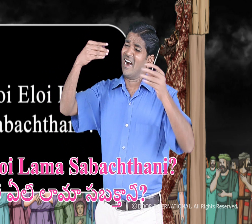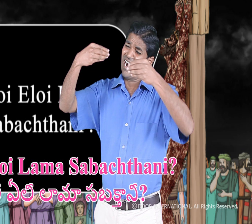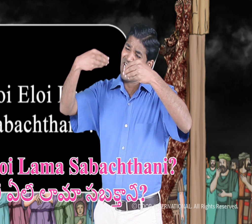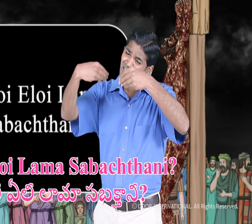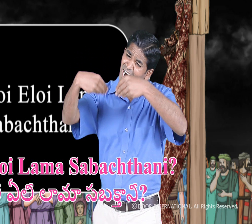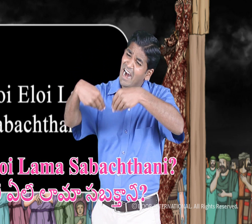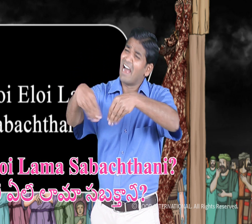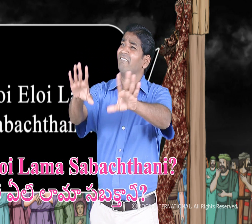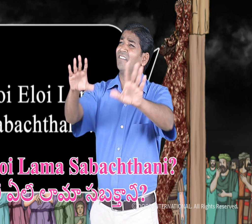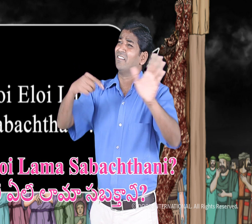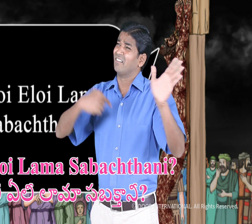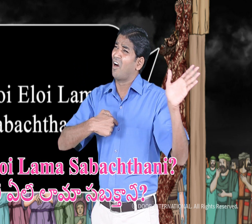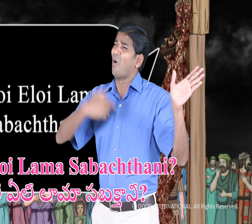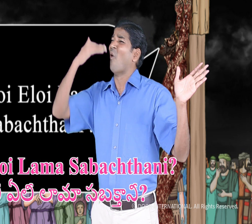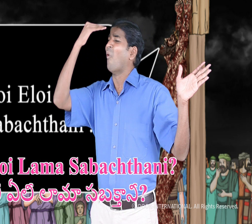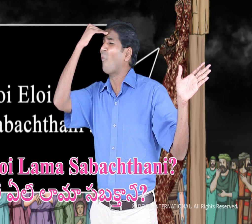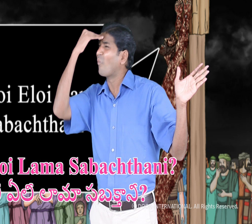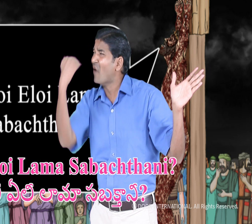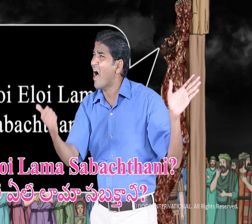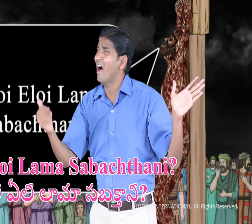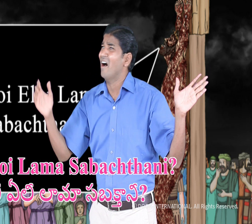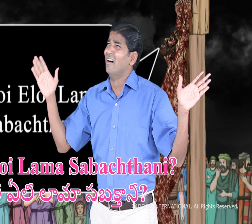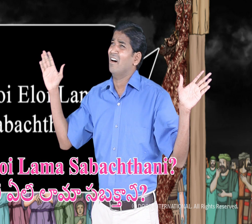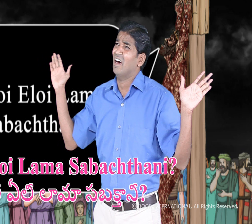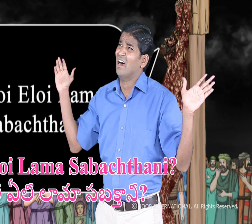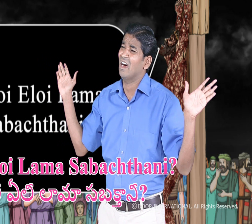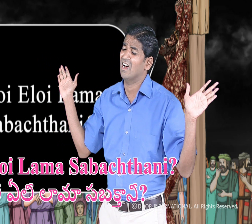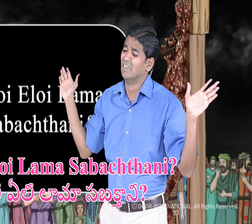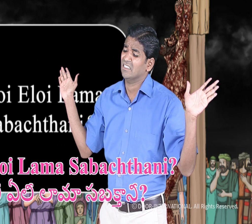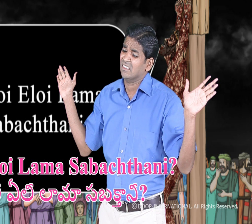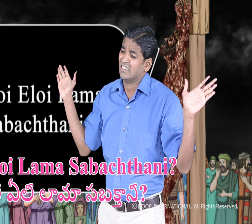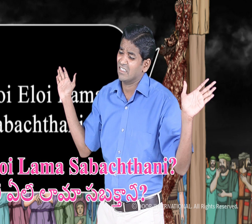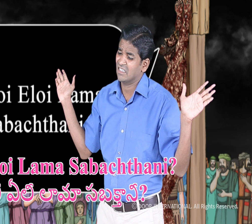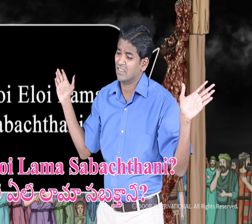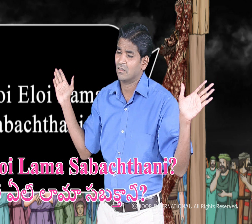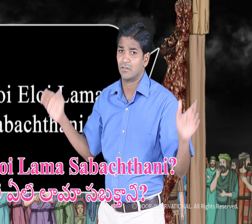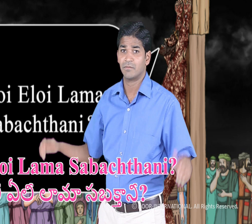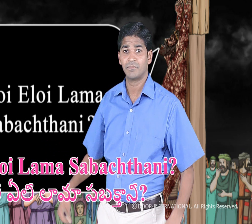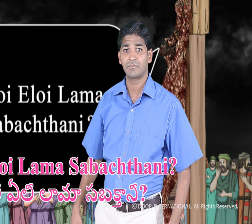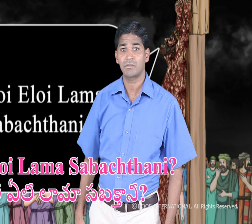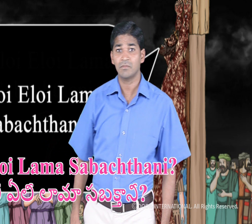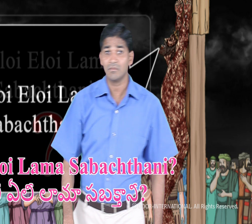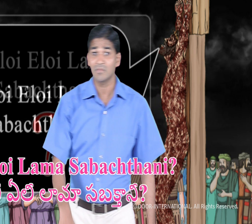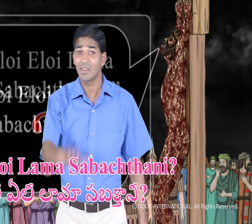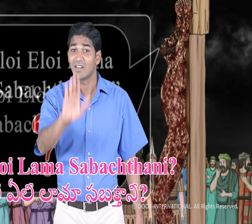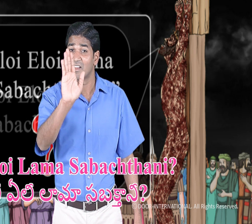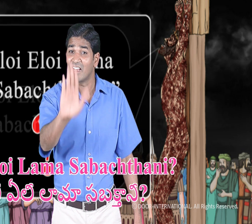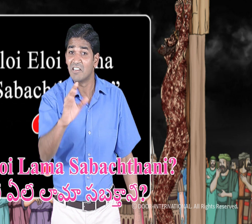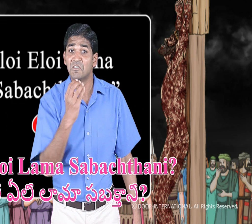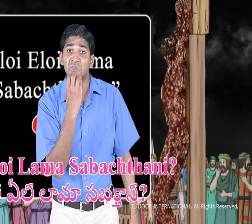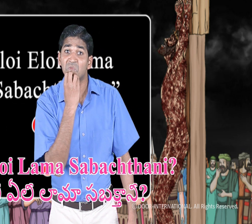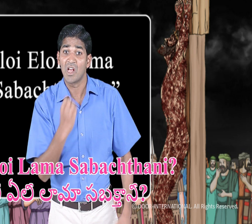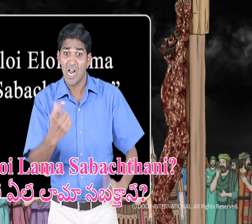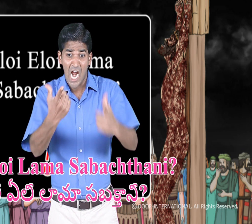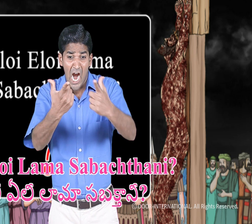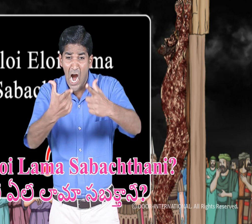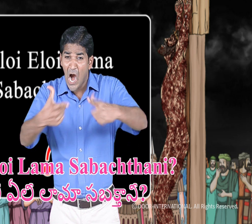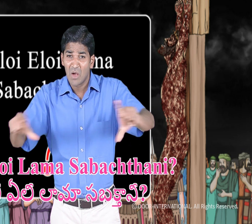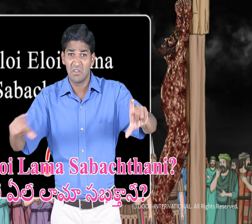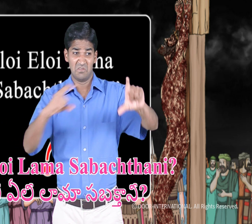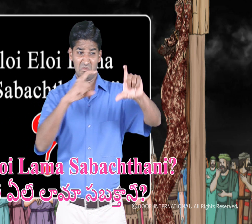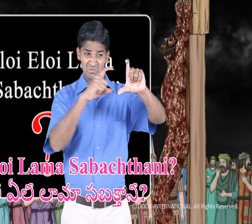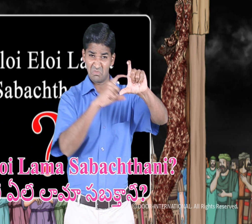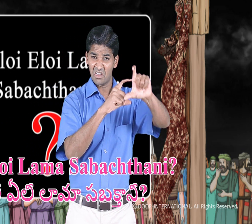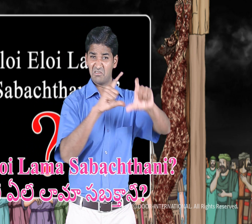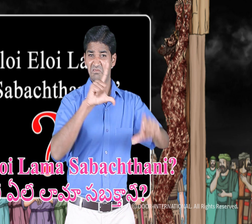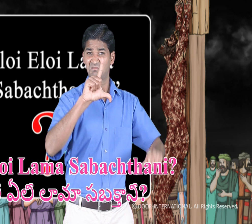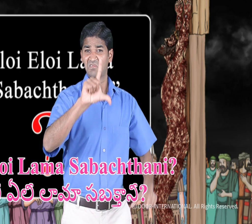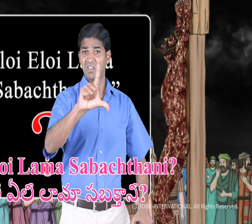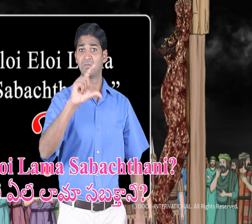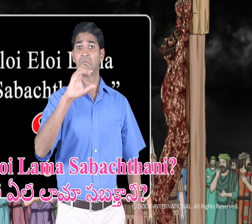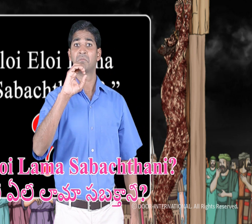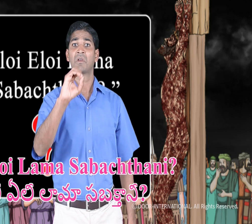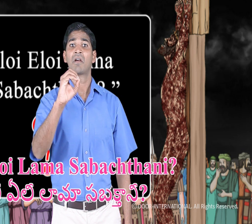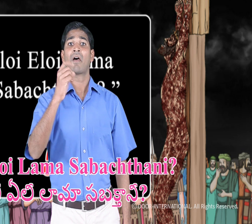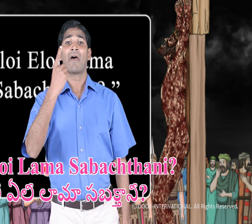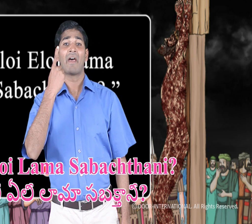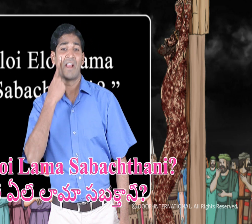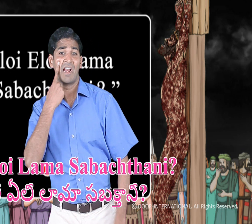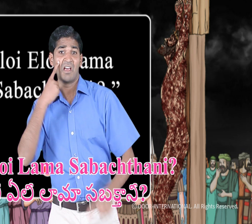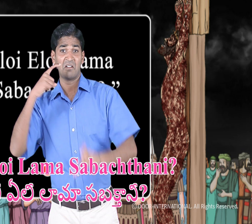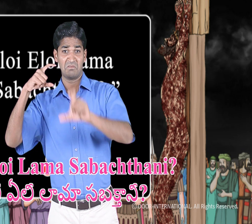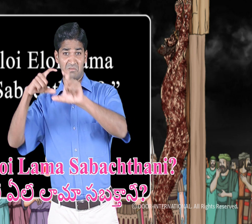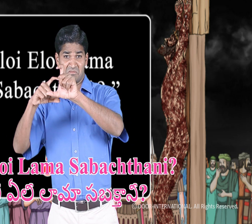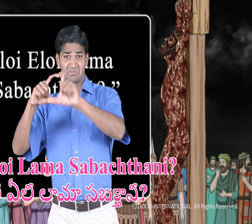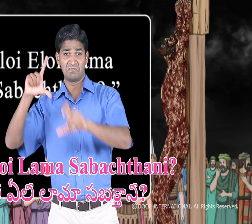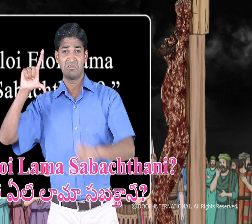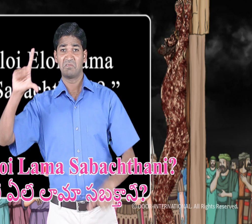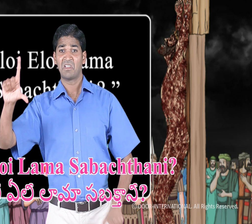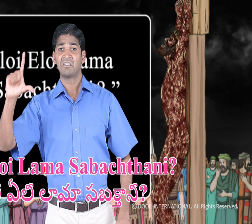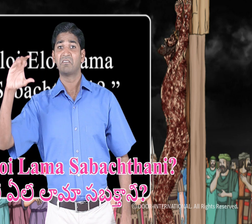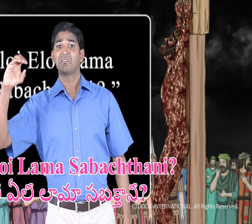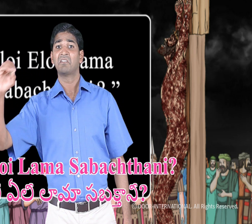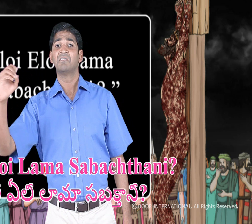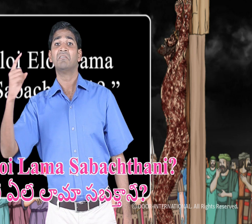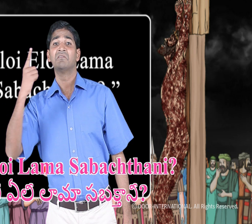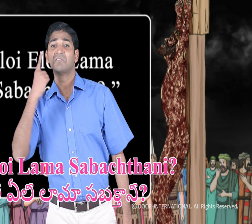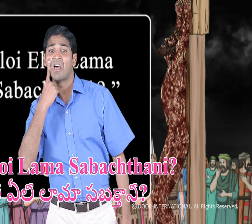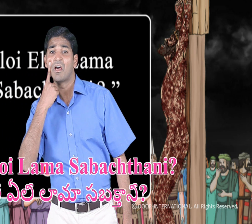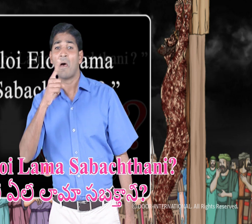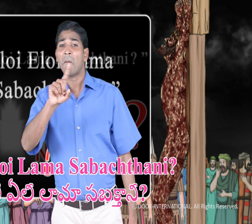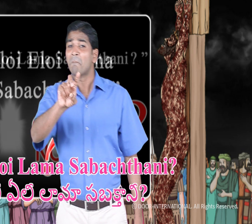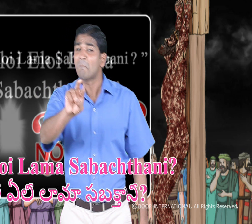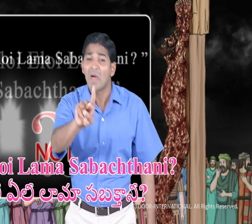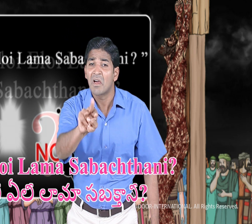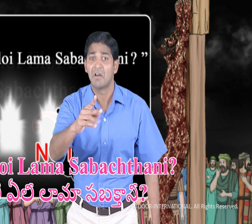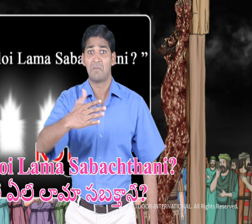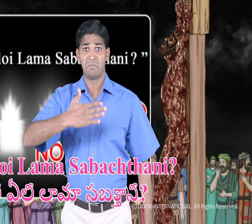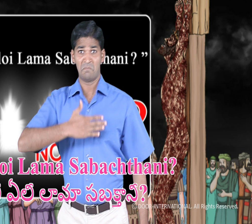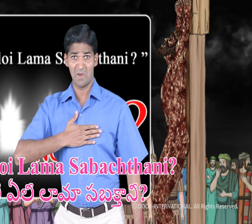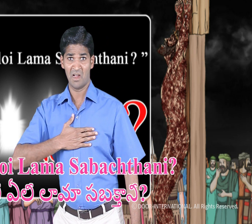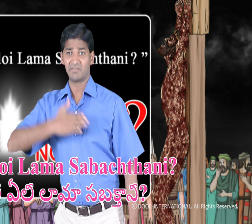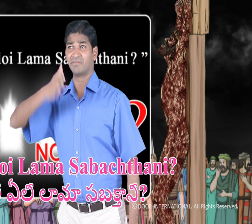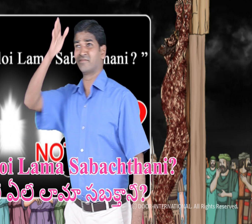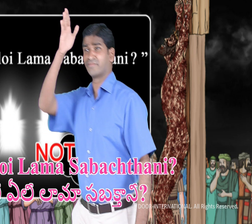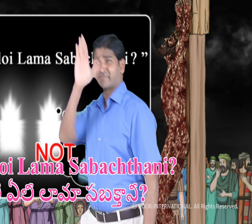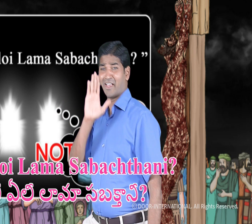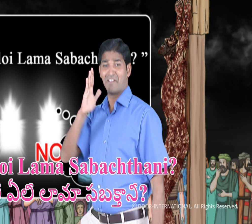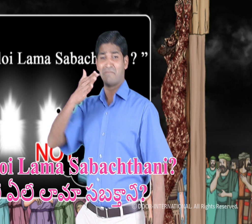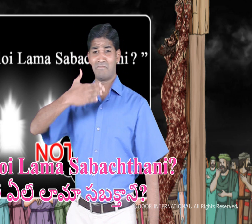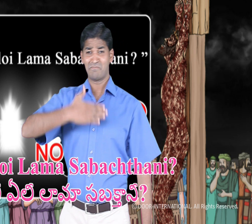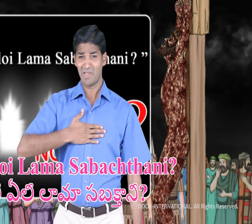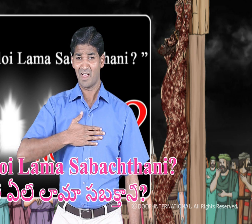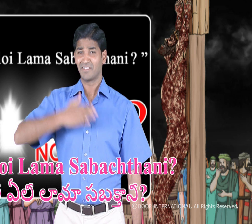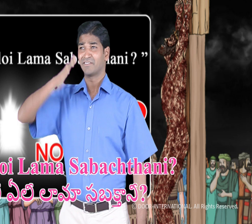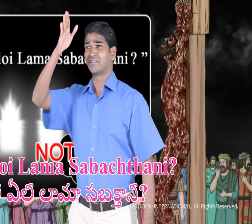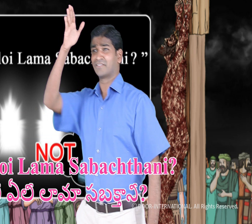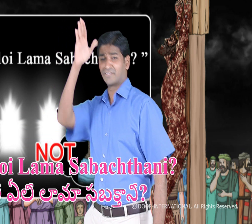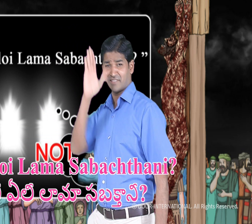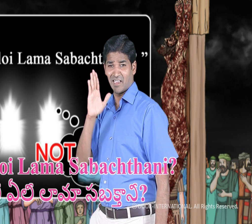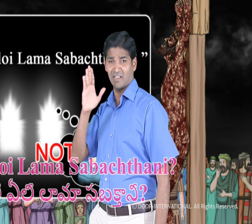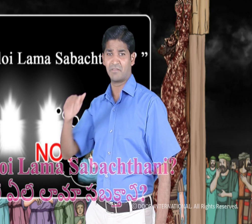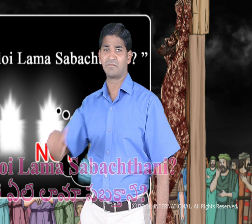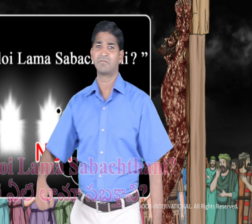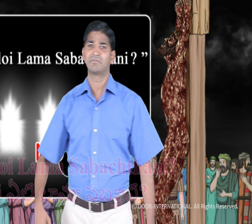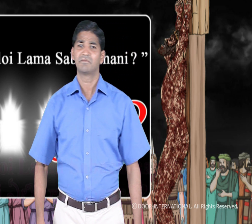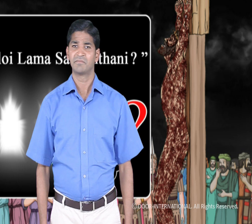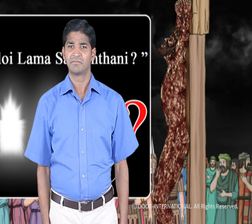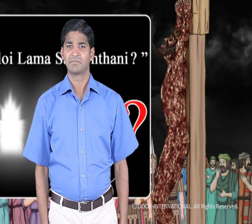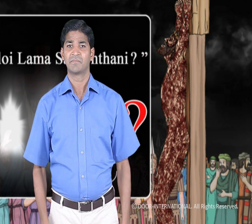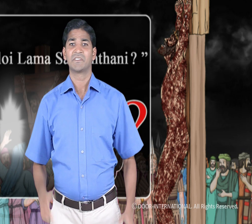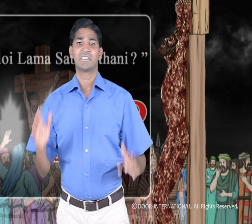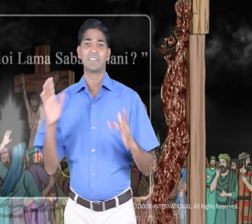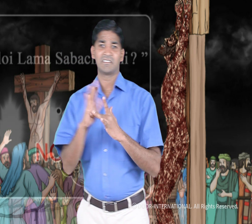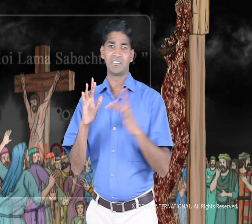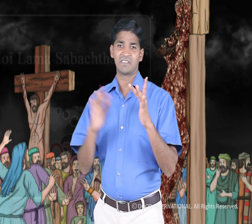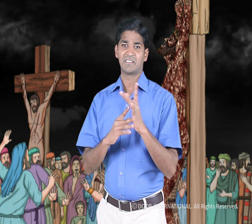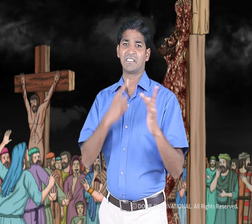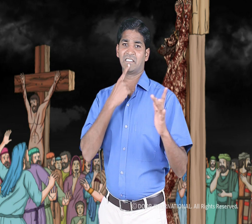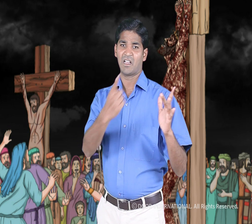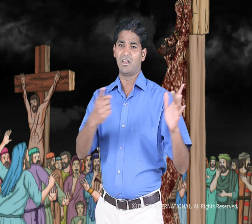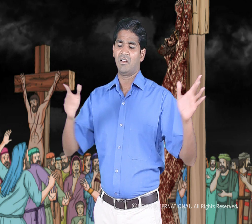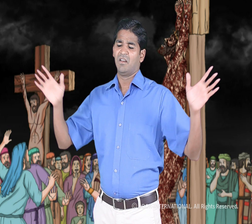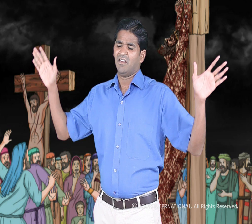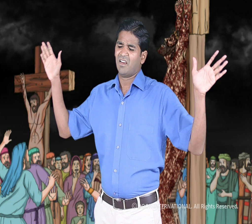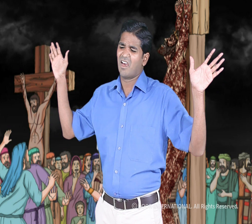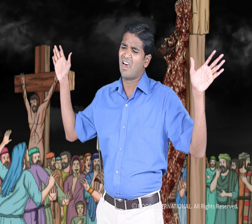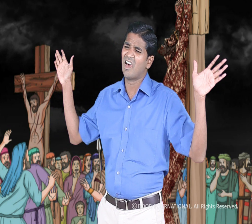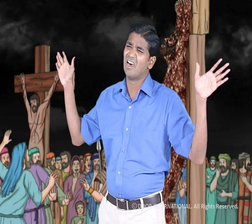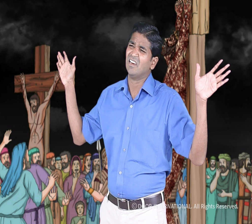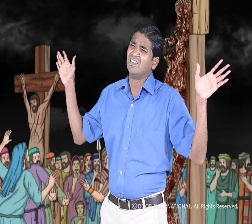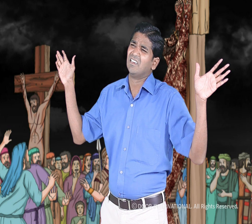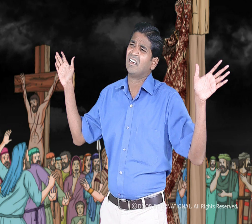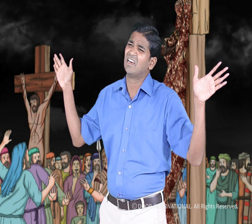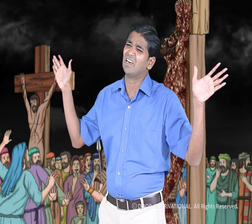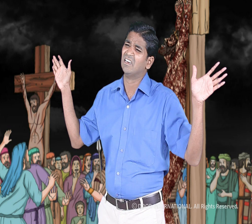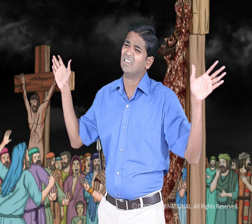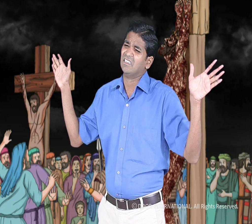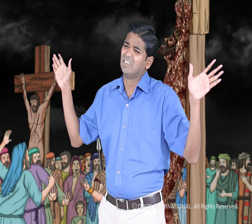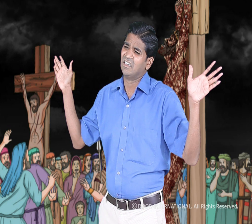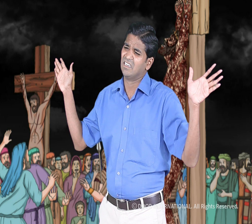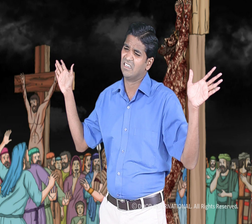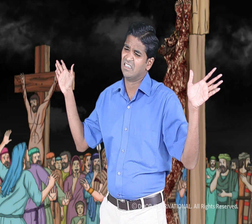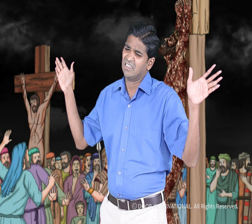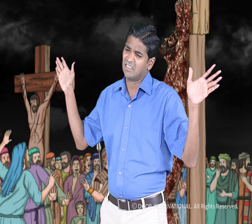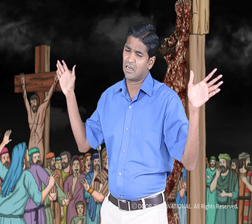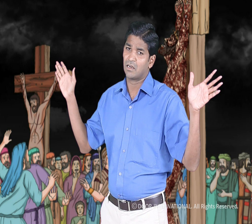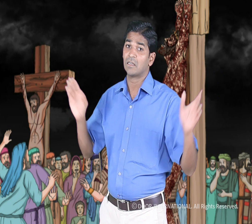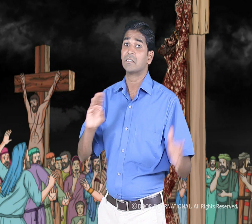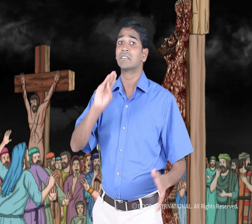which means, “My God, My God, why have You forsaken Me?”